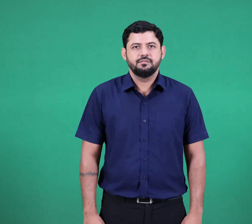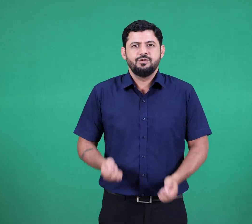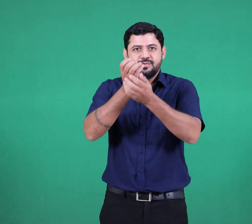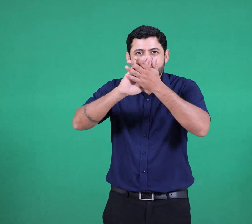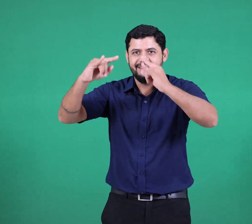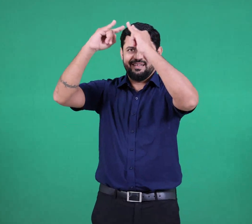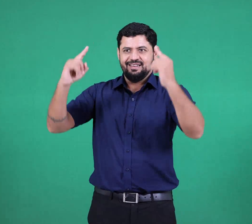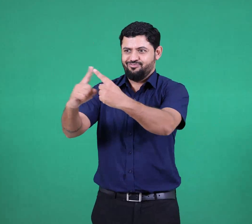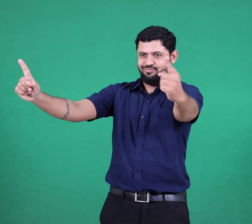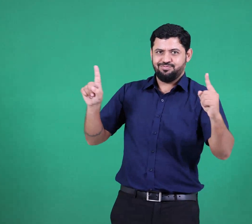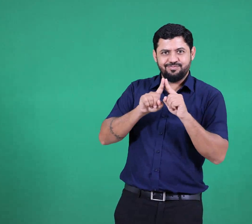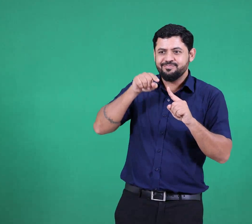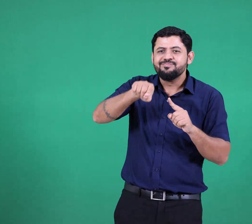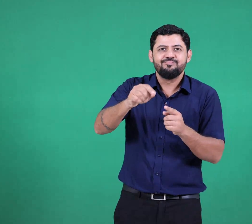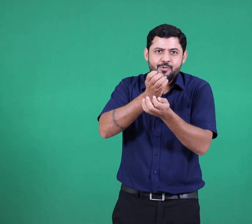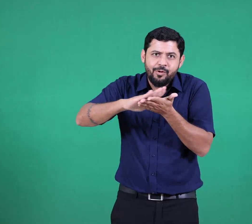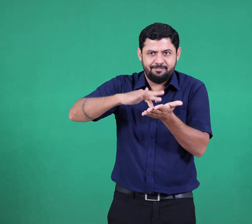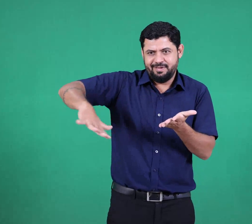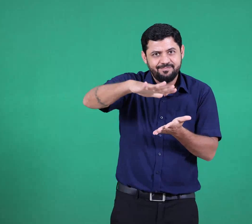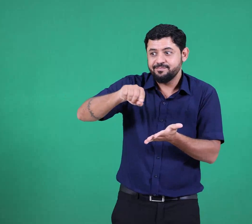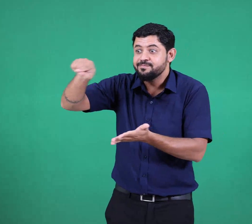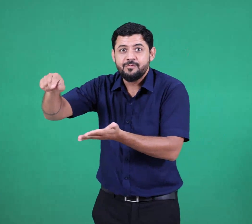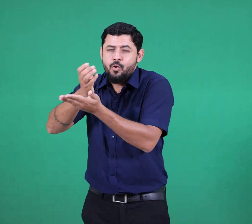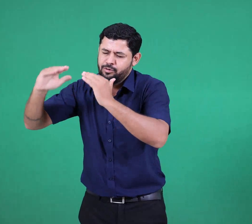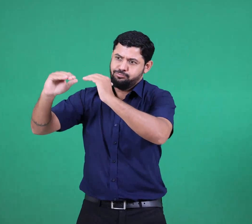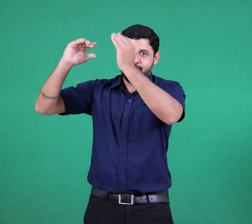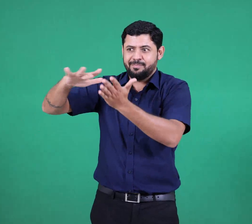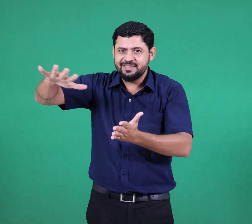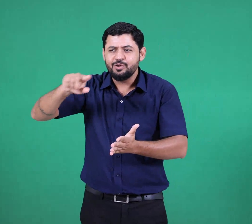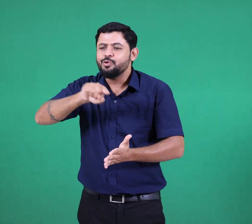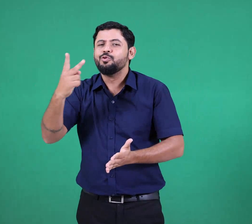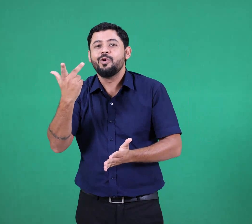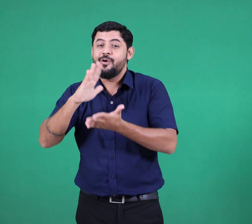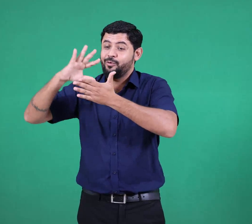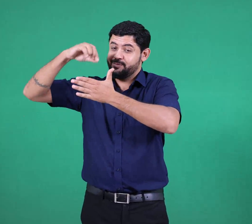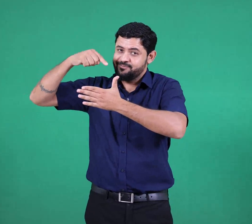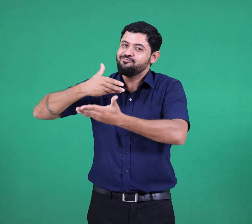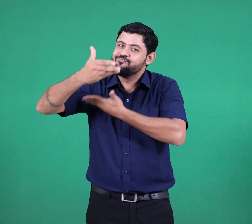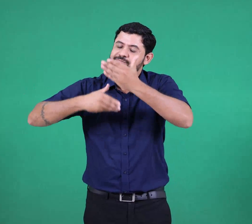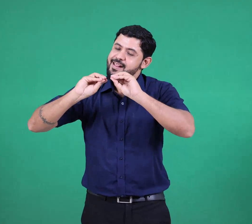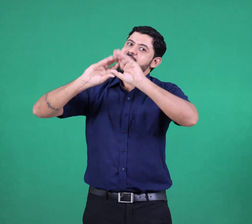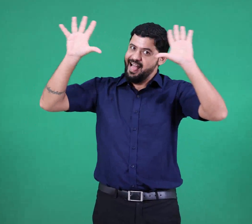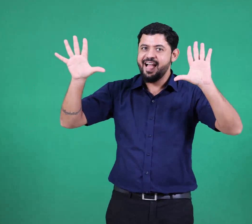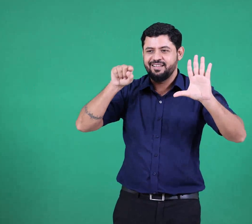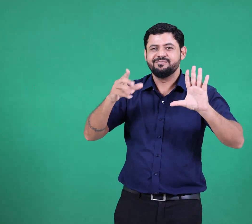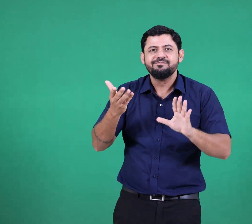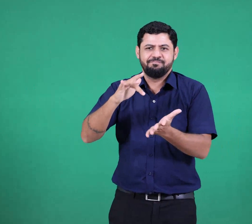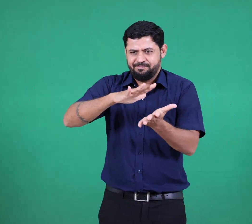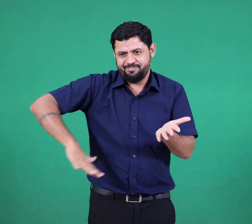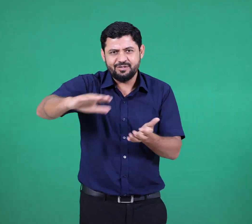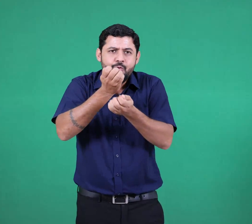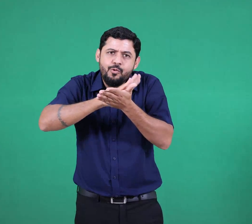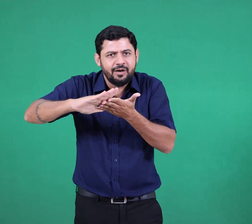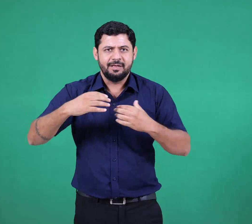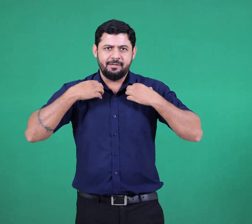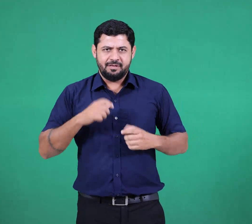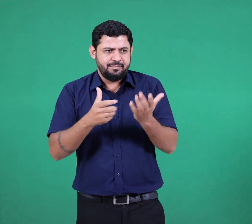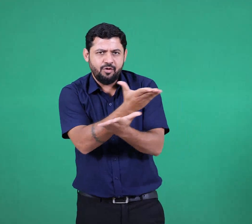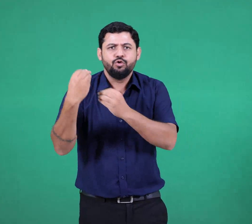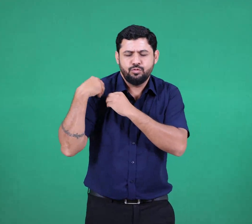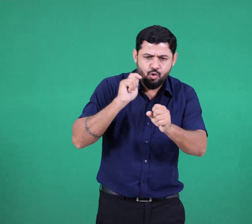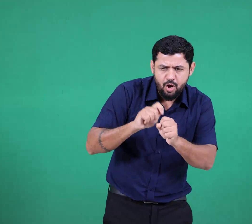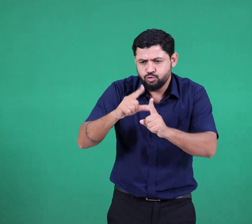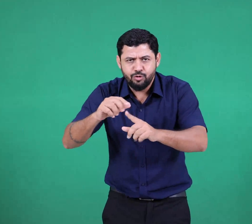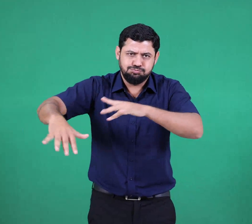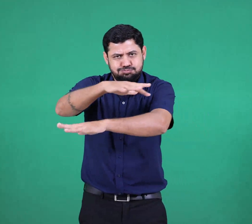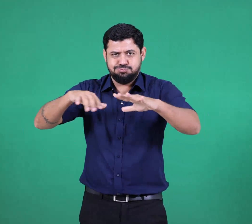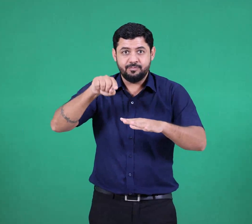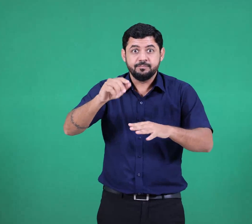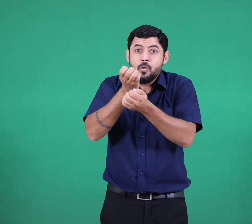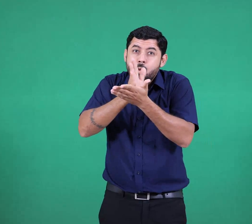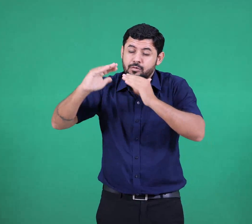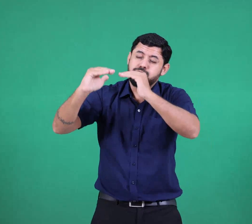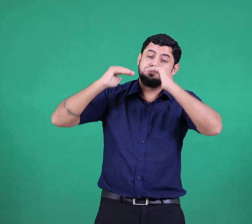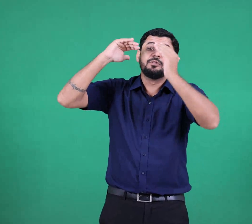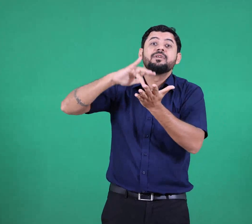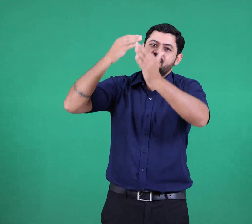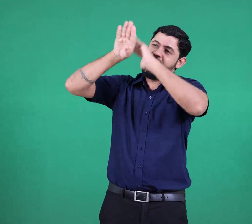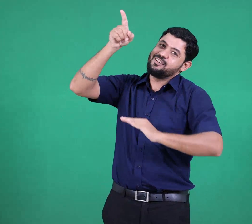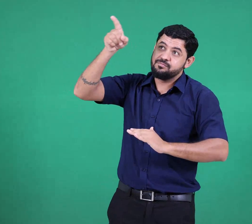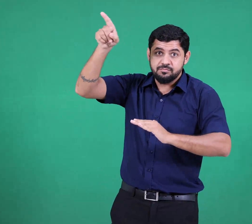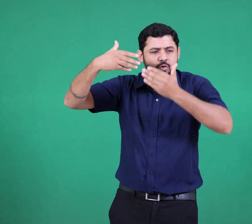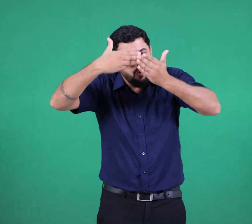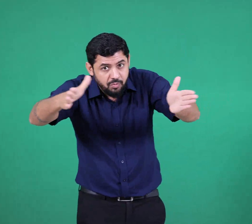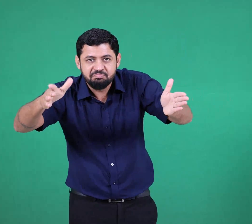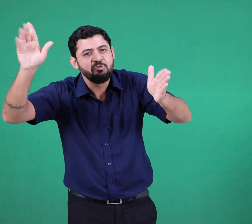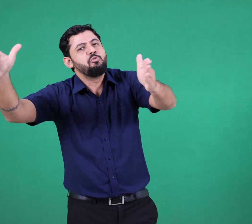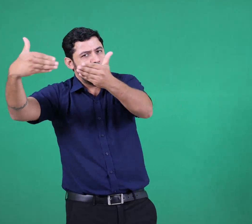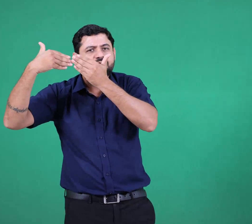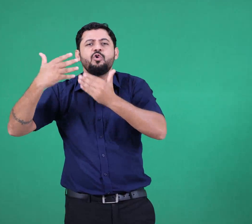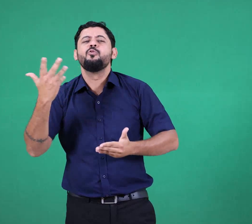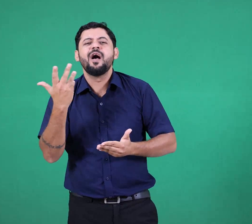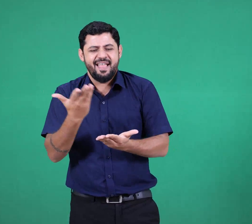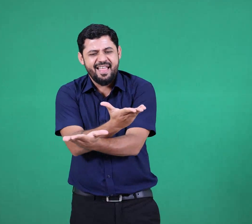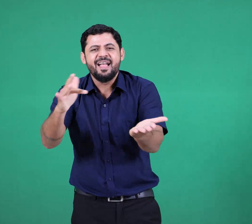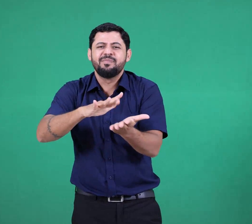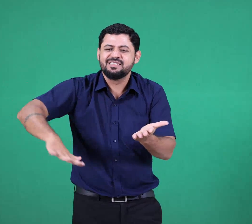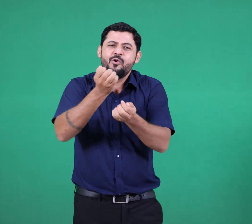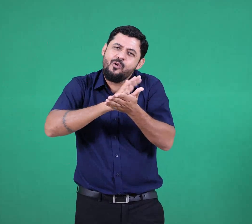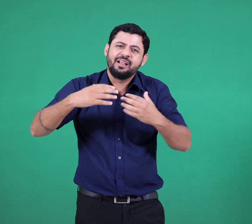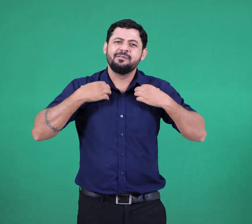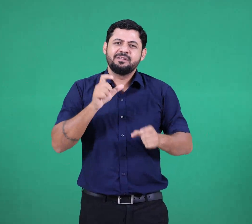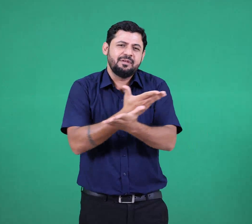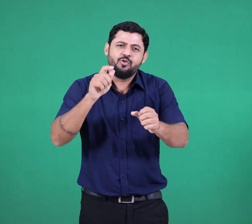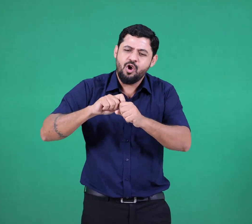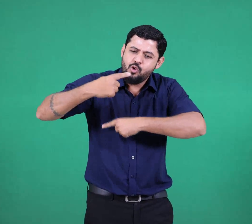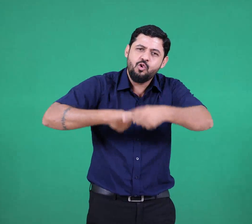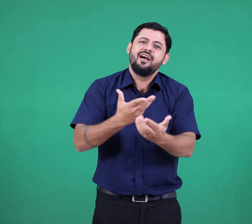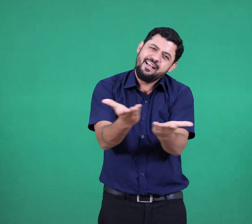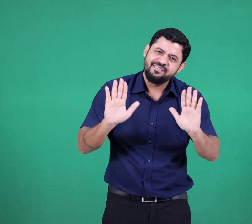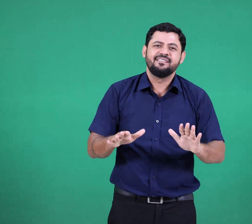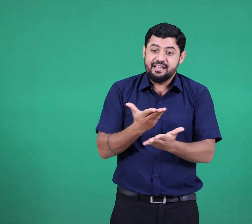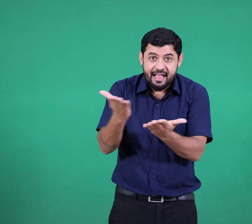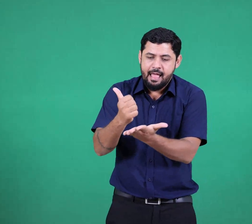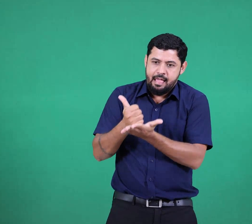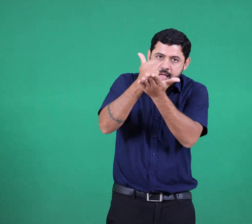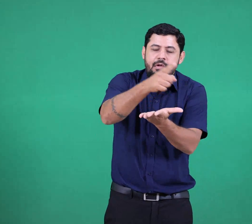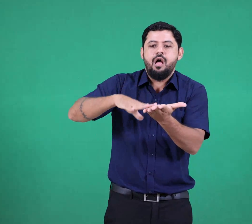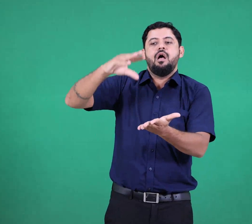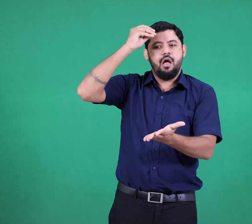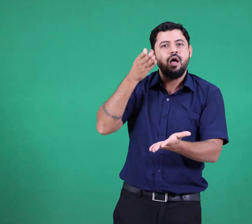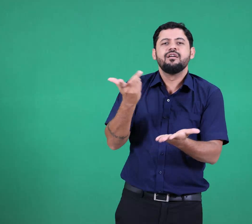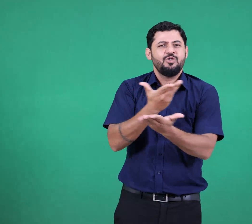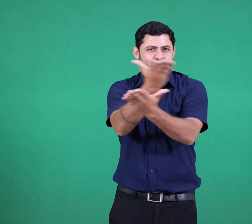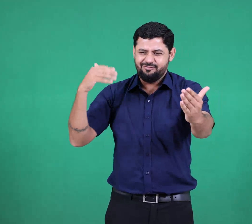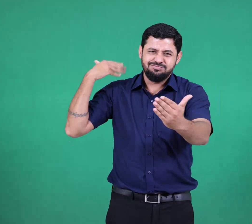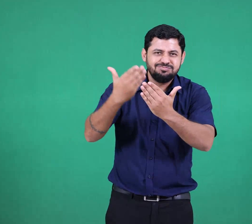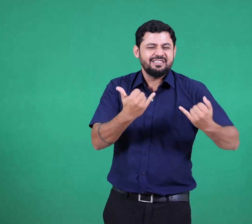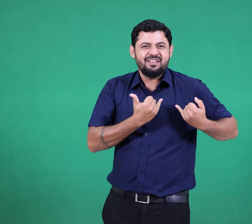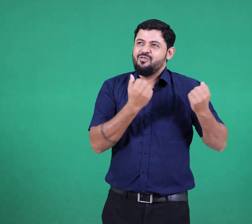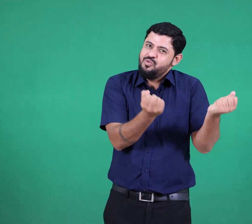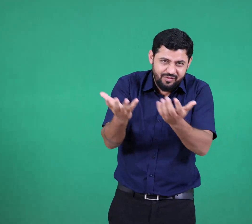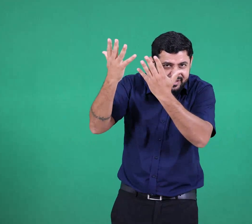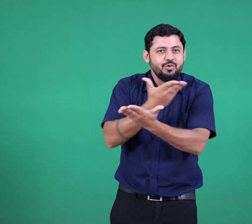By this arrangement the Holy Spirit was showing that the way into the Most Holy Place had not yet been disclosed as long as the first tabernacle was still standing.